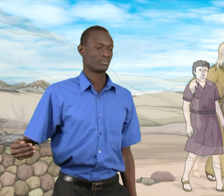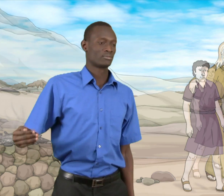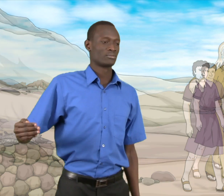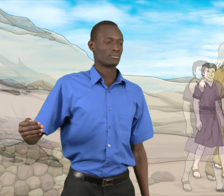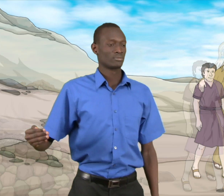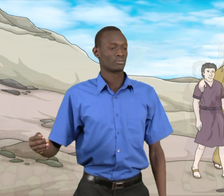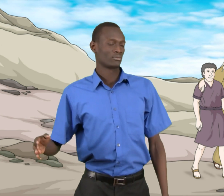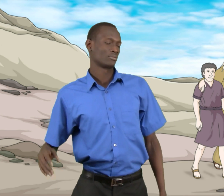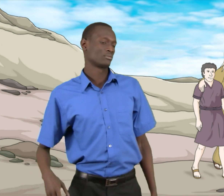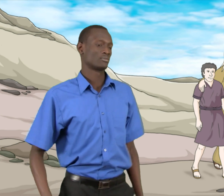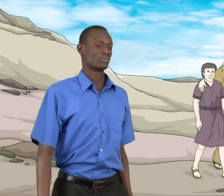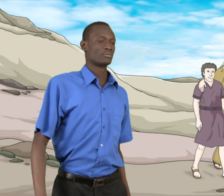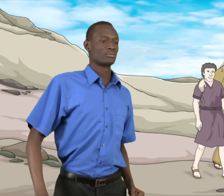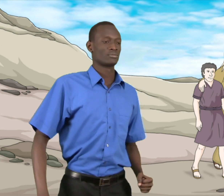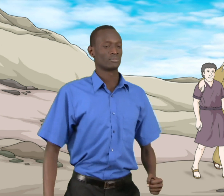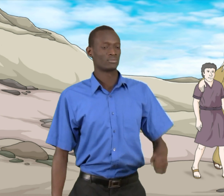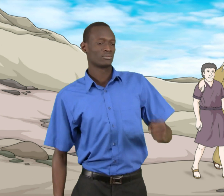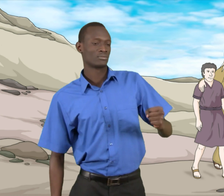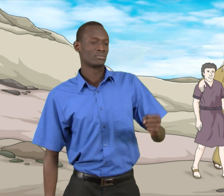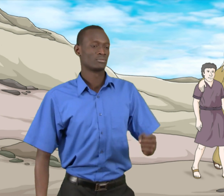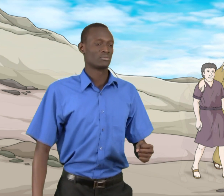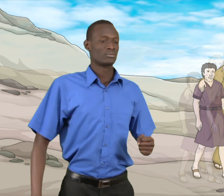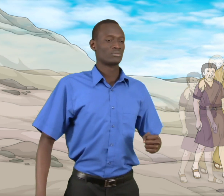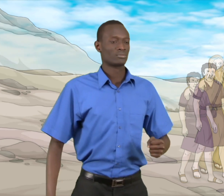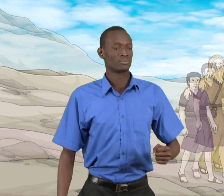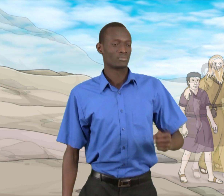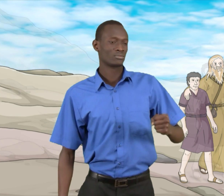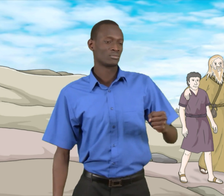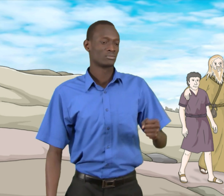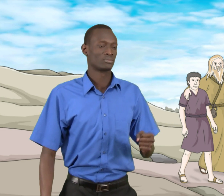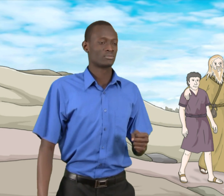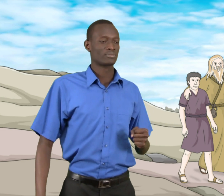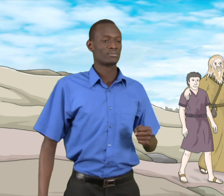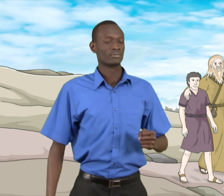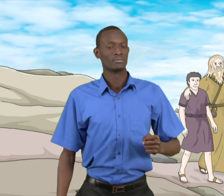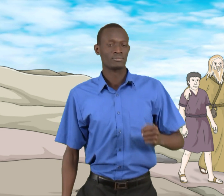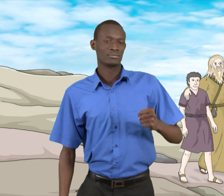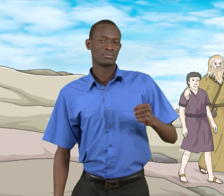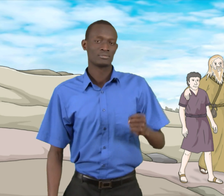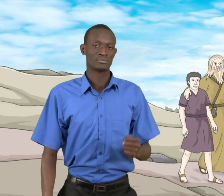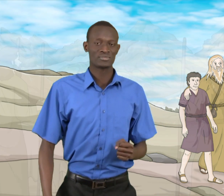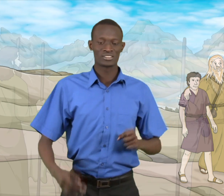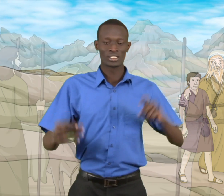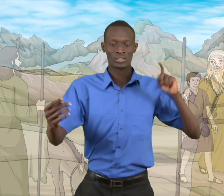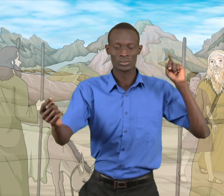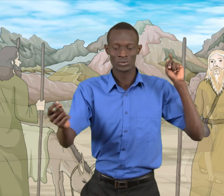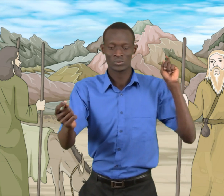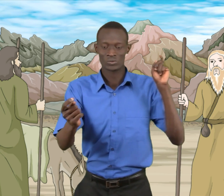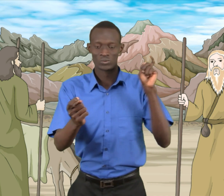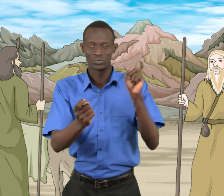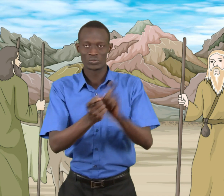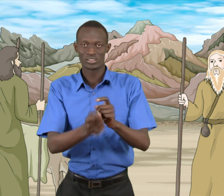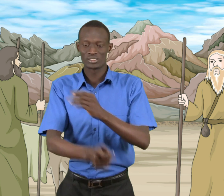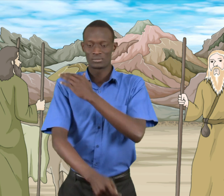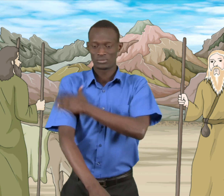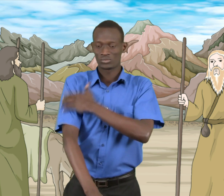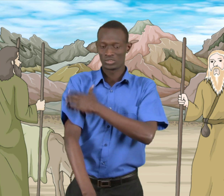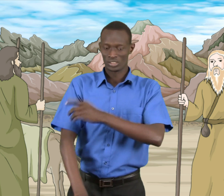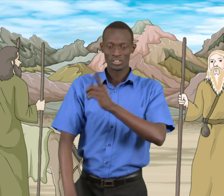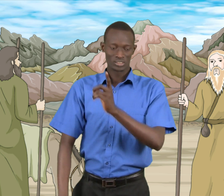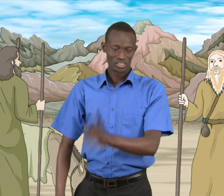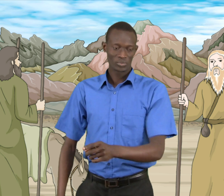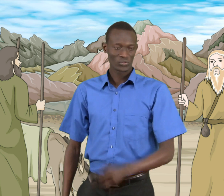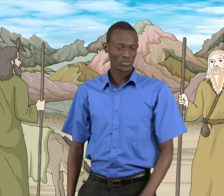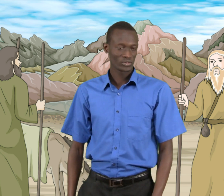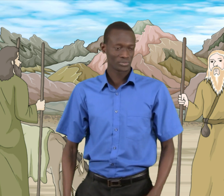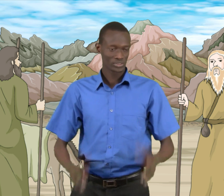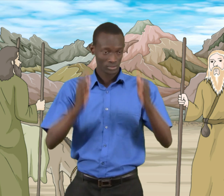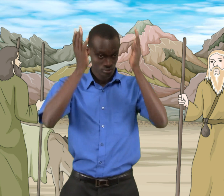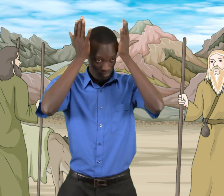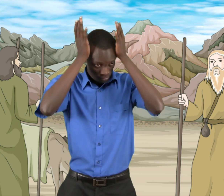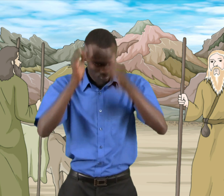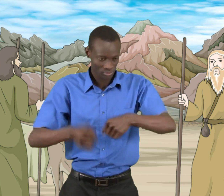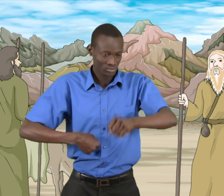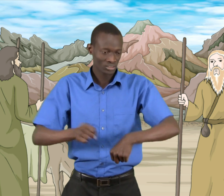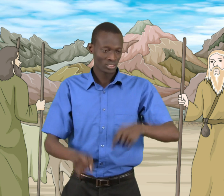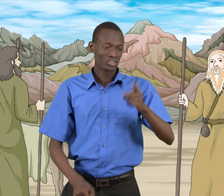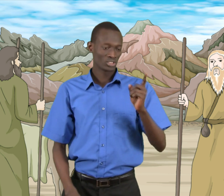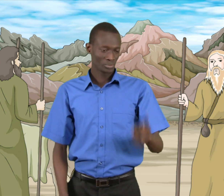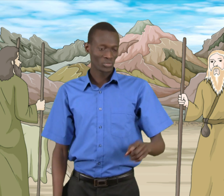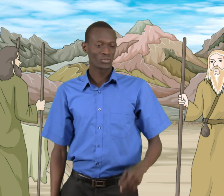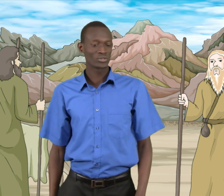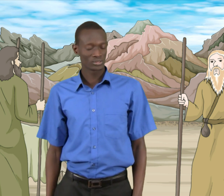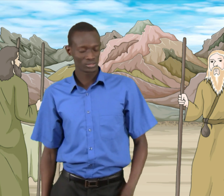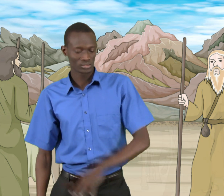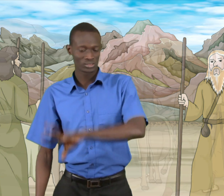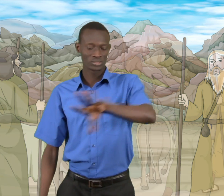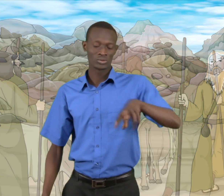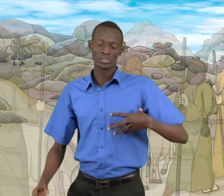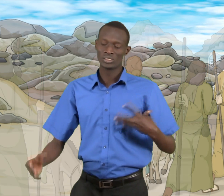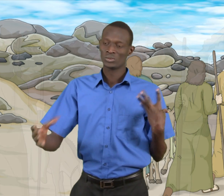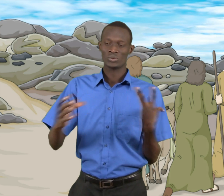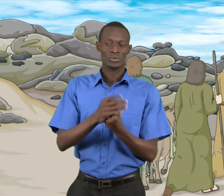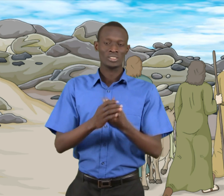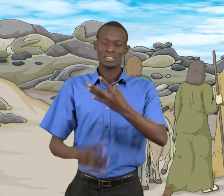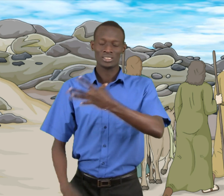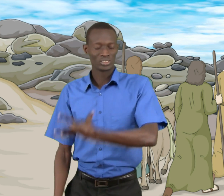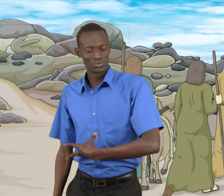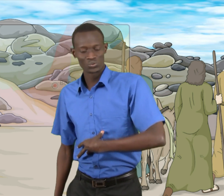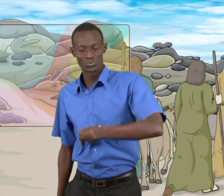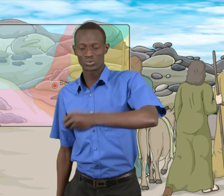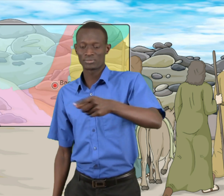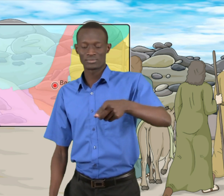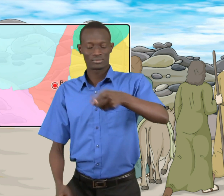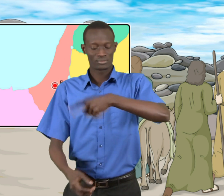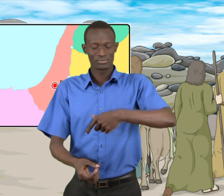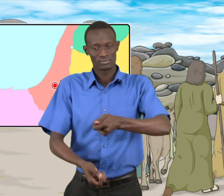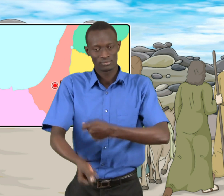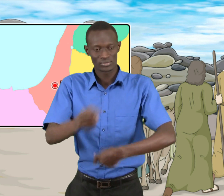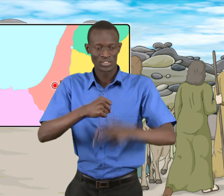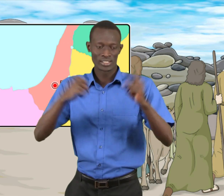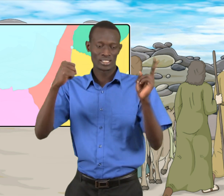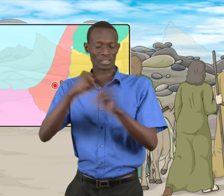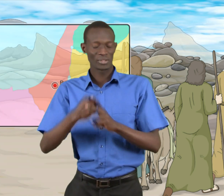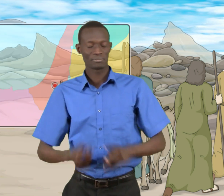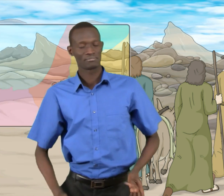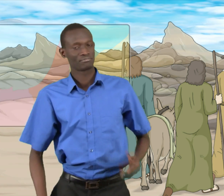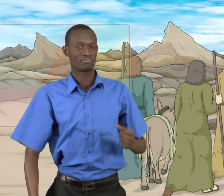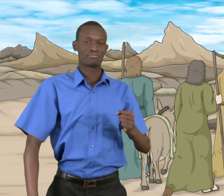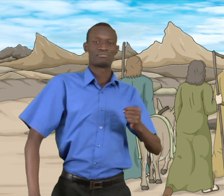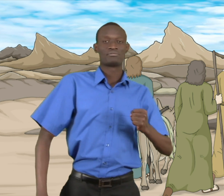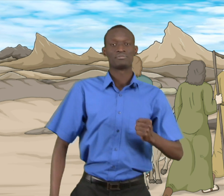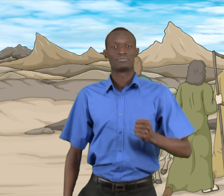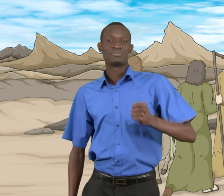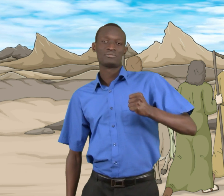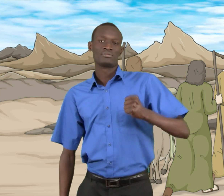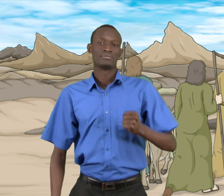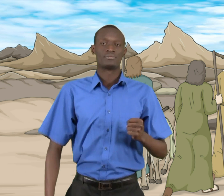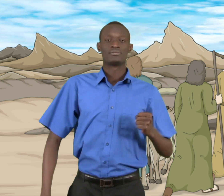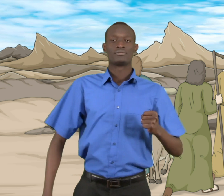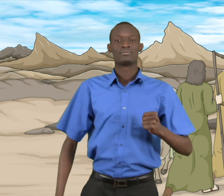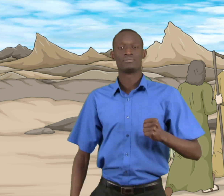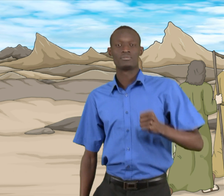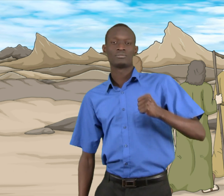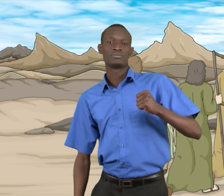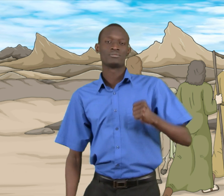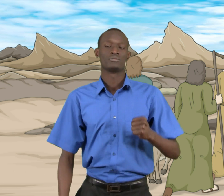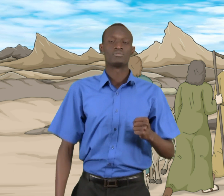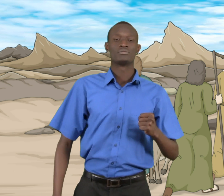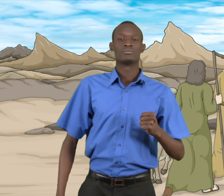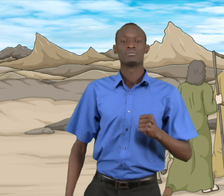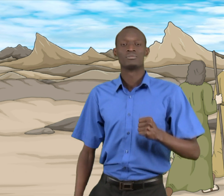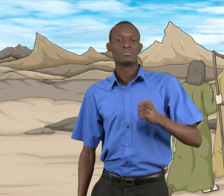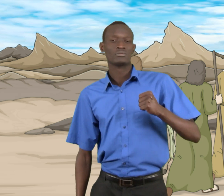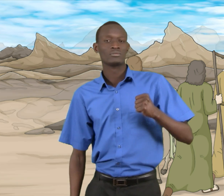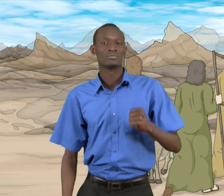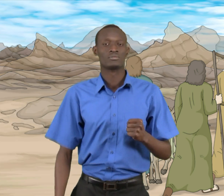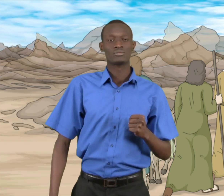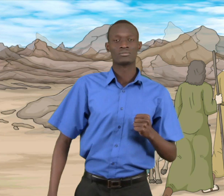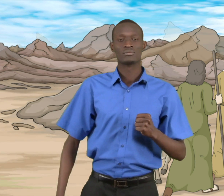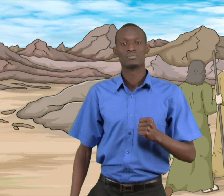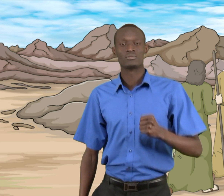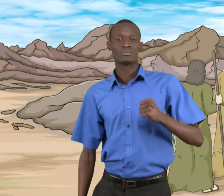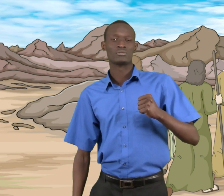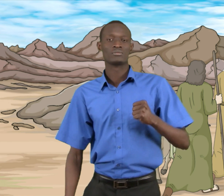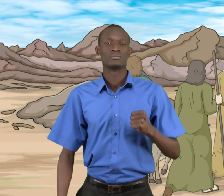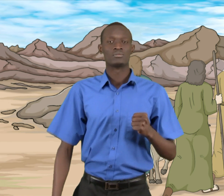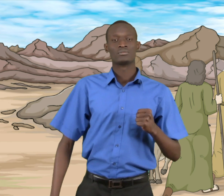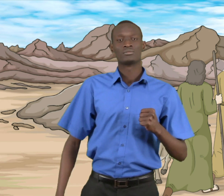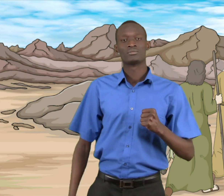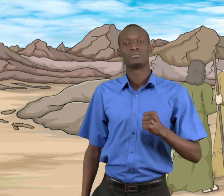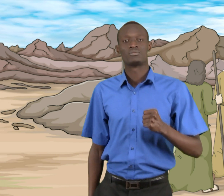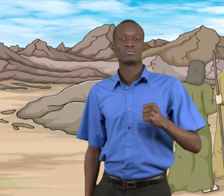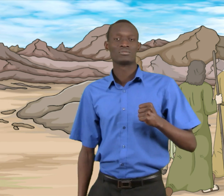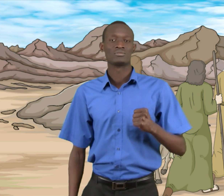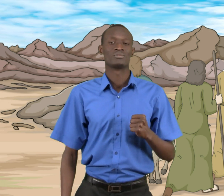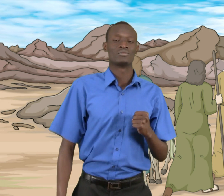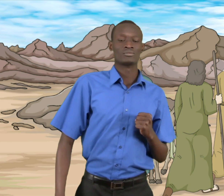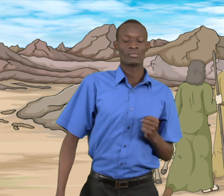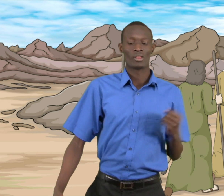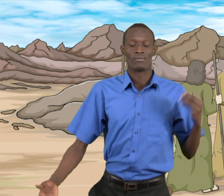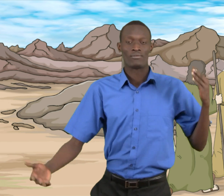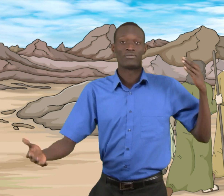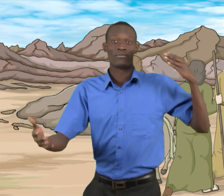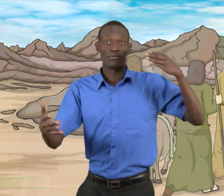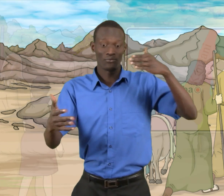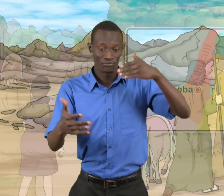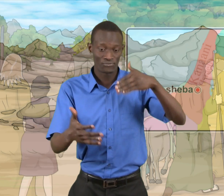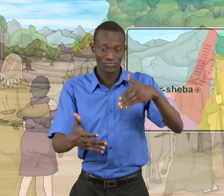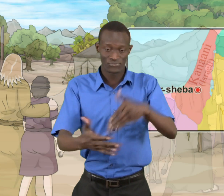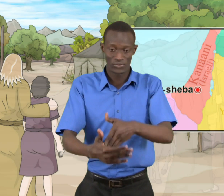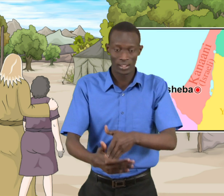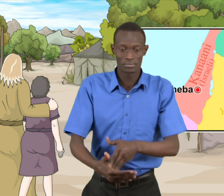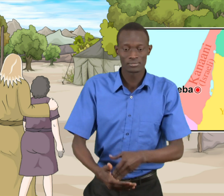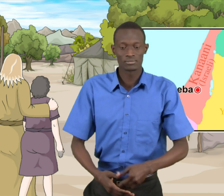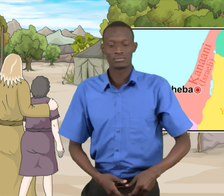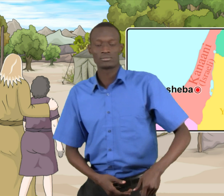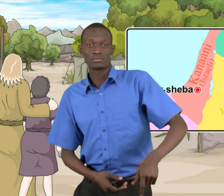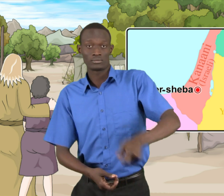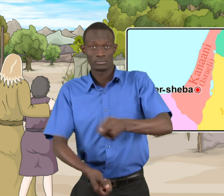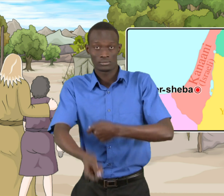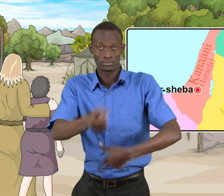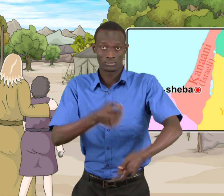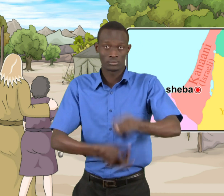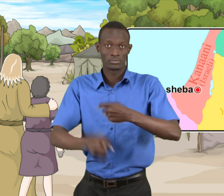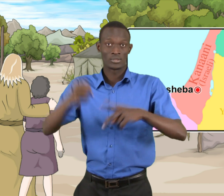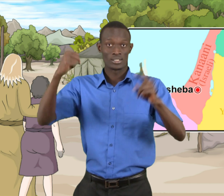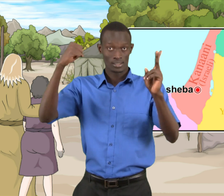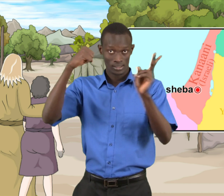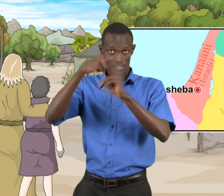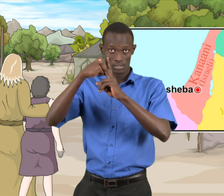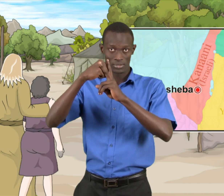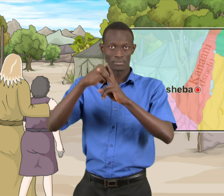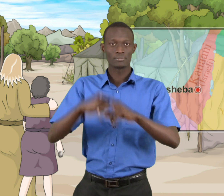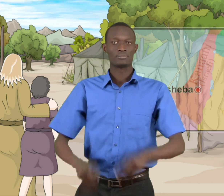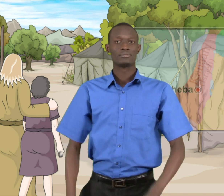Abraham went back to his servants, and they got up and set out together for Beersheba.